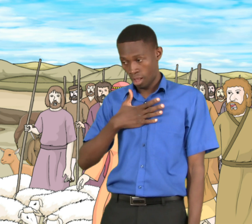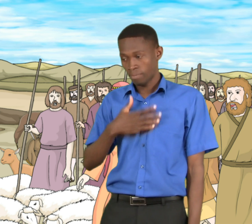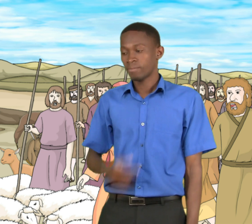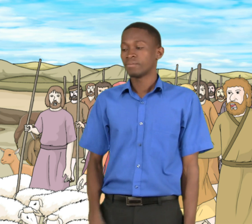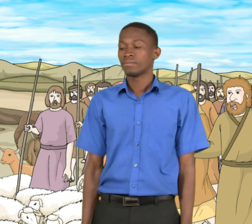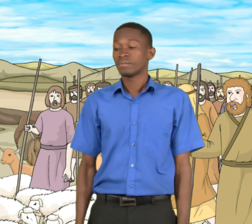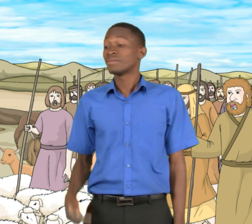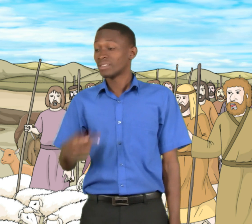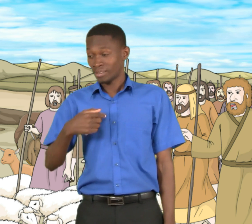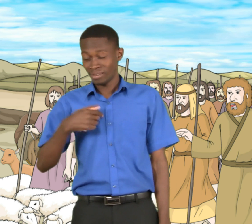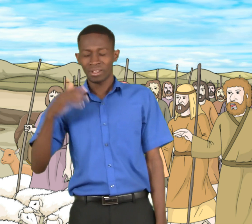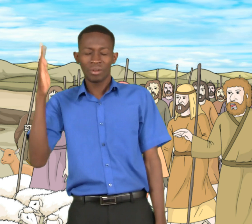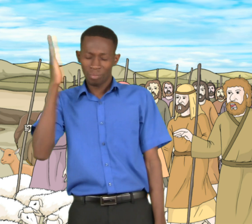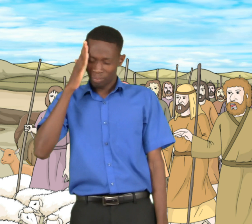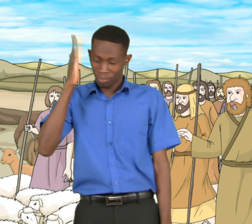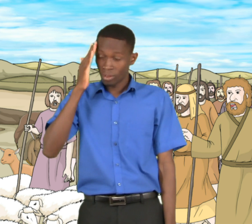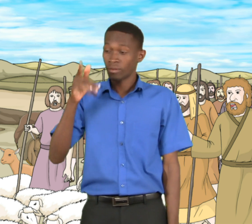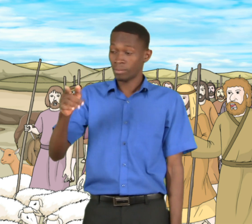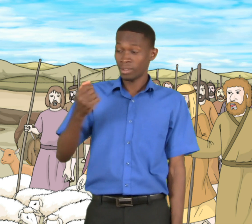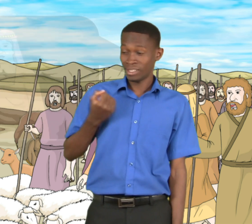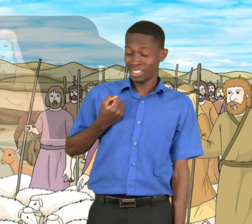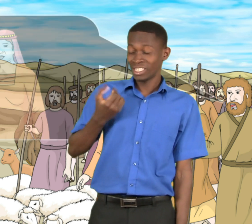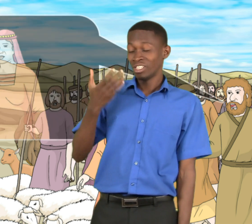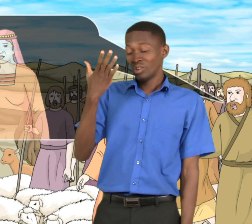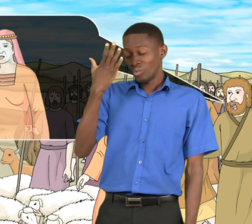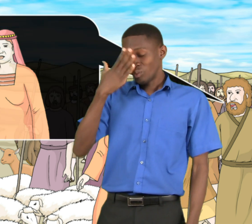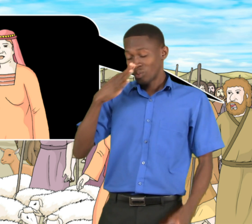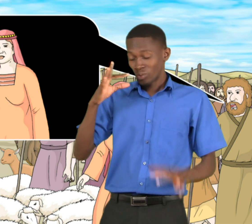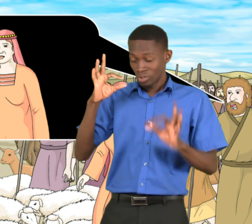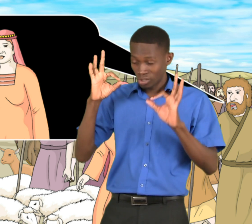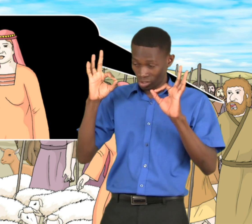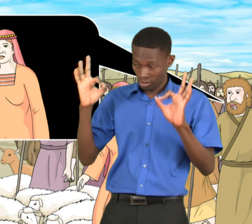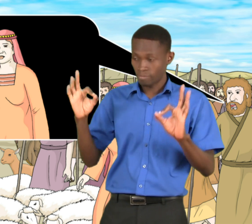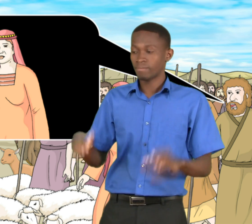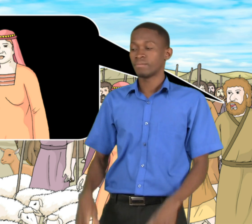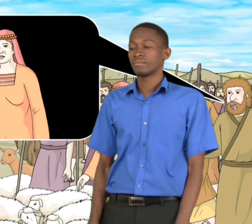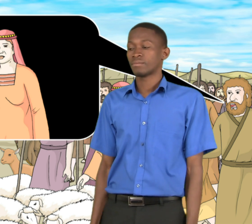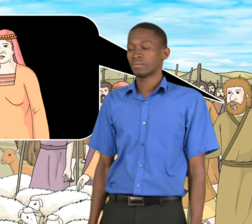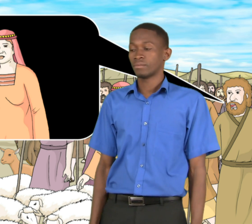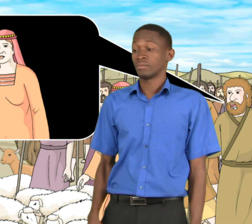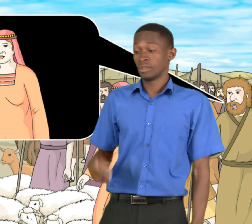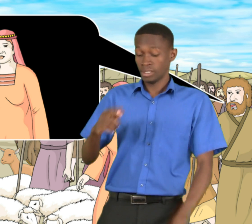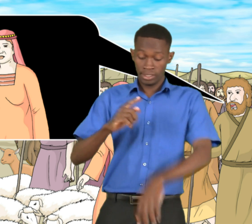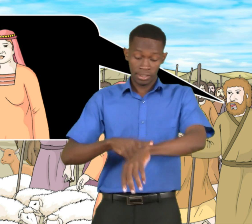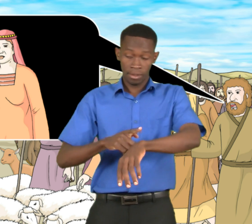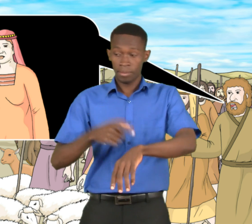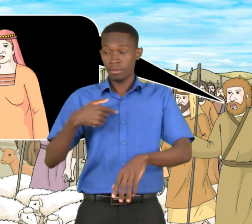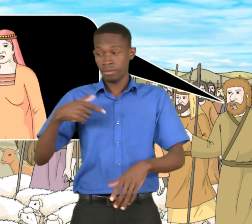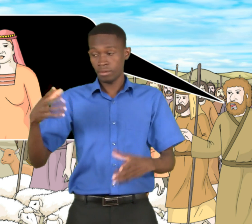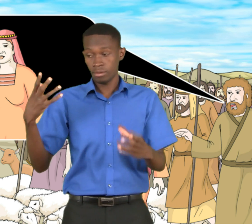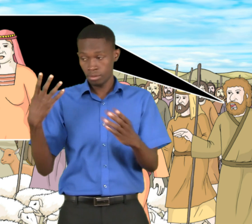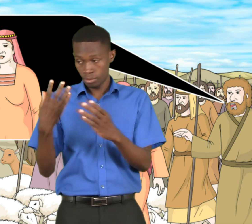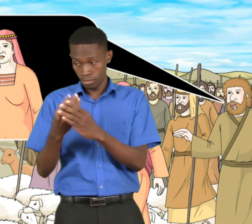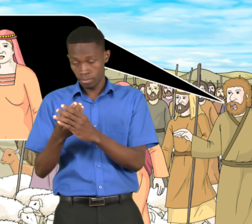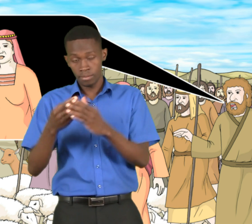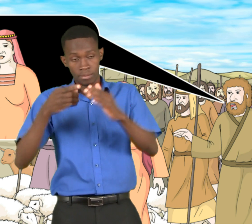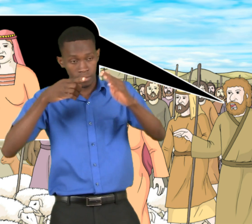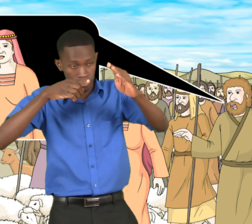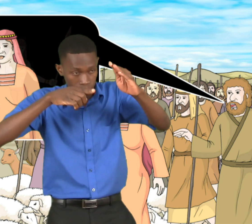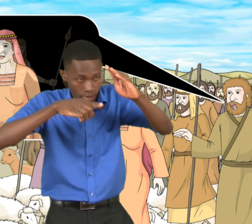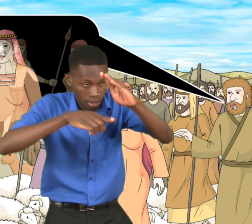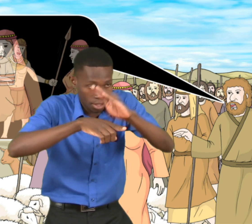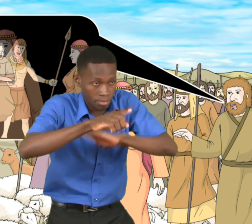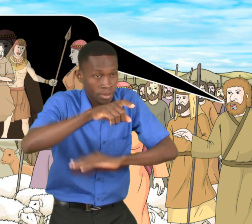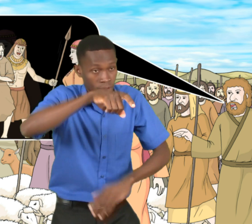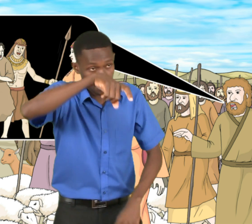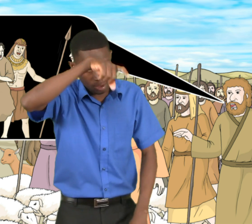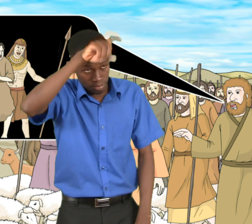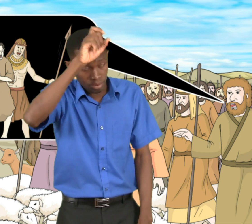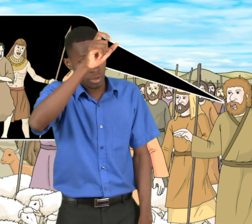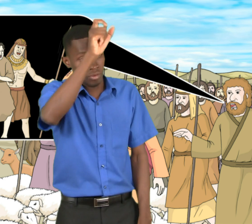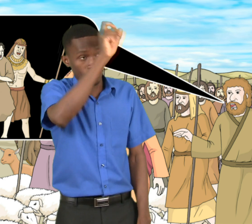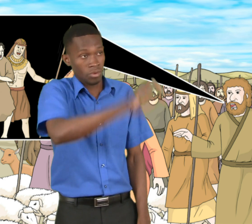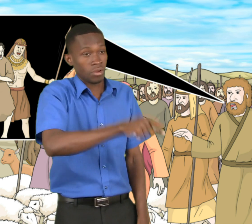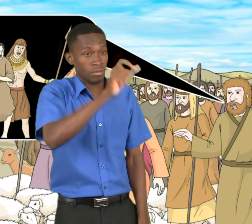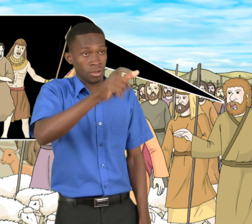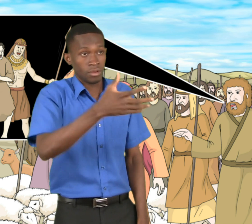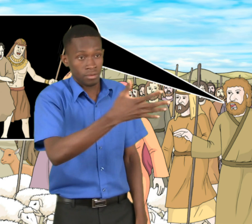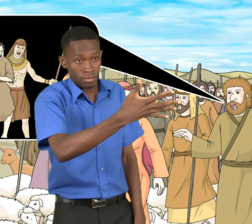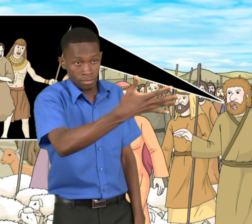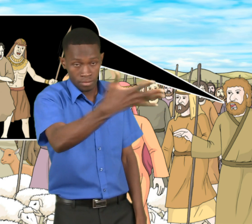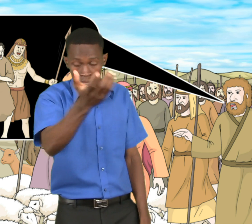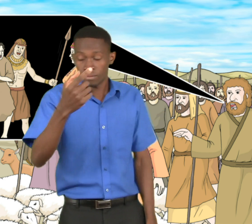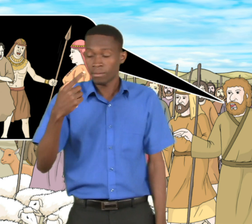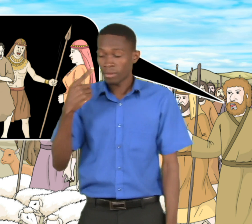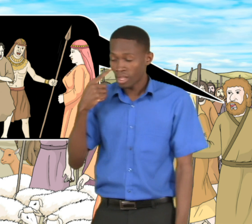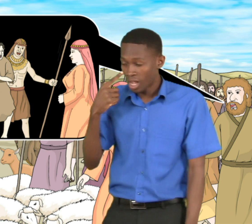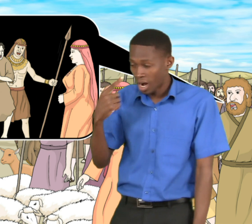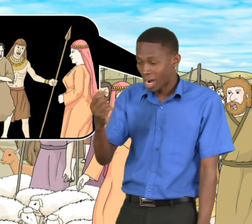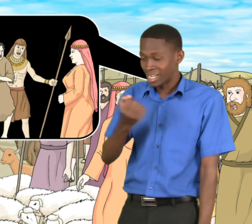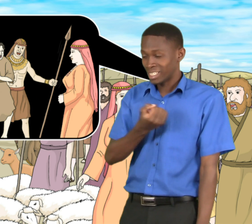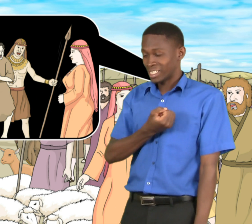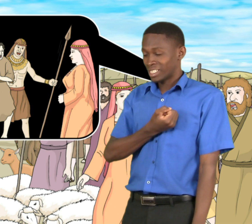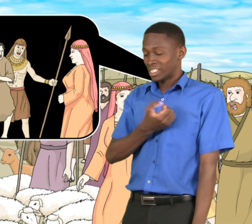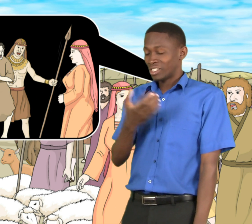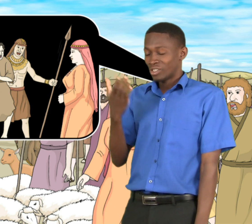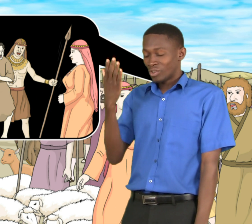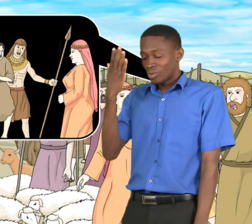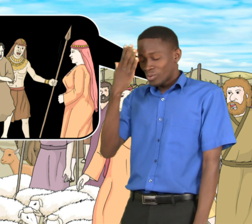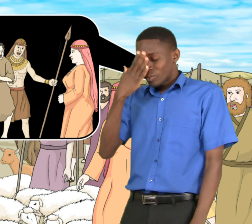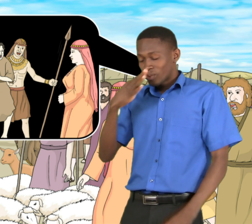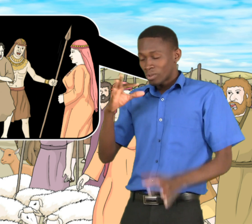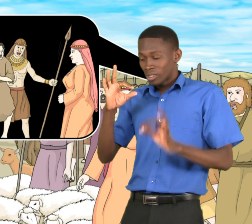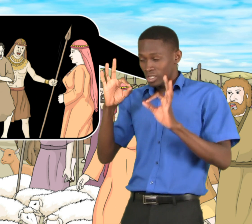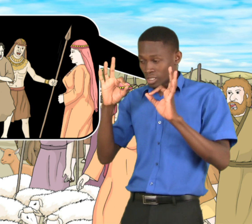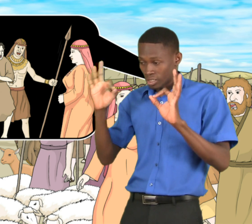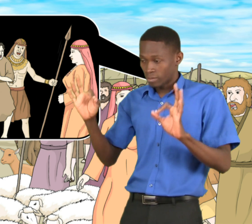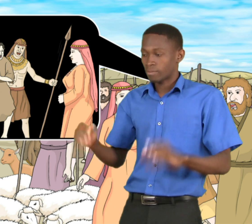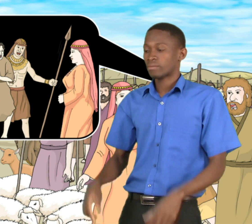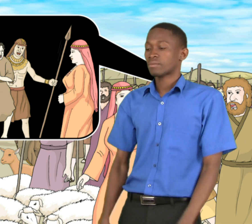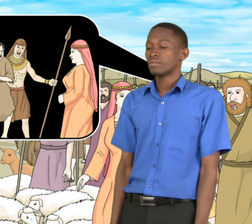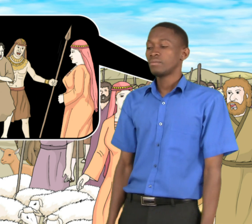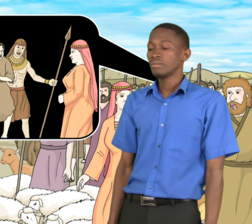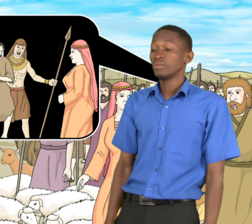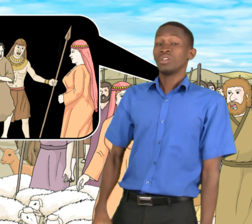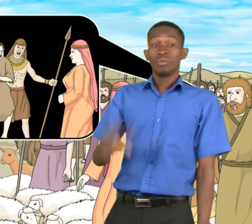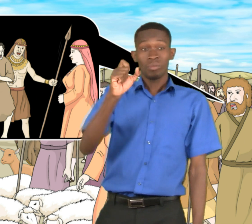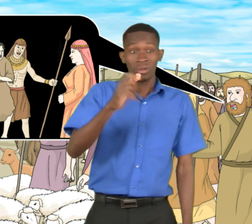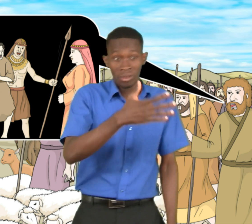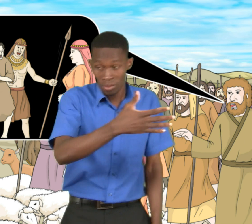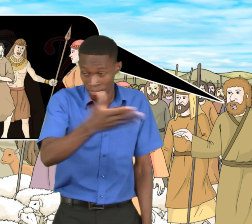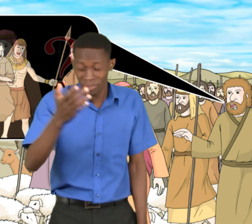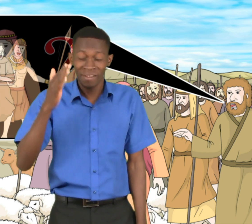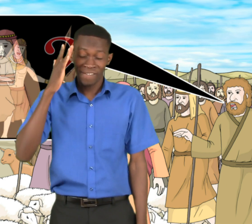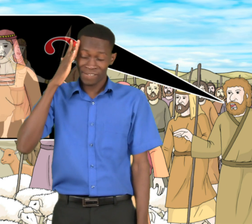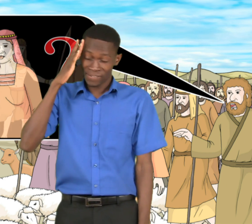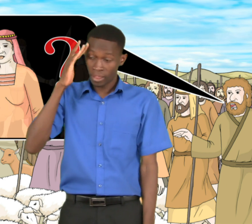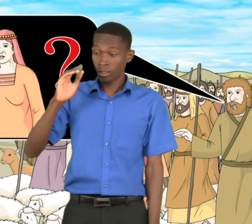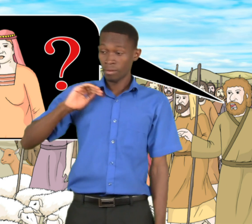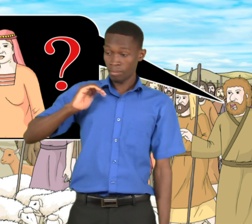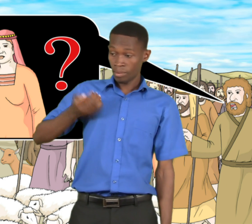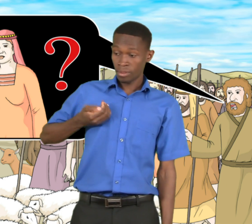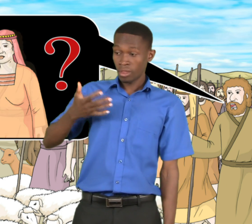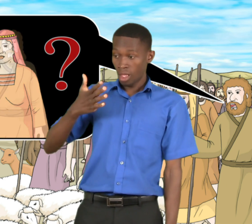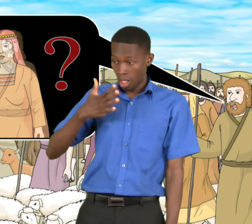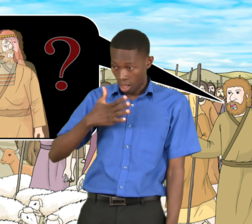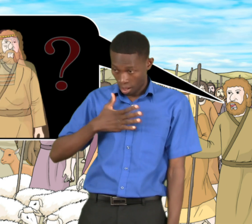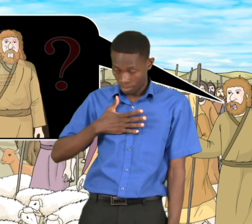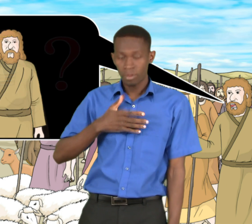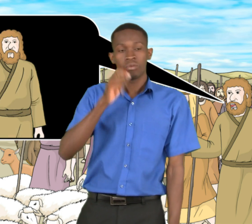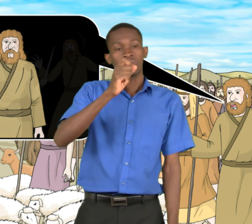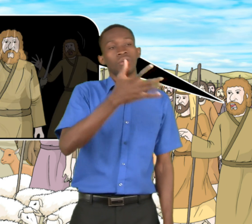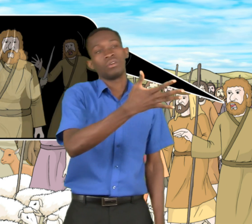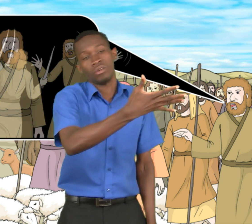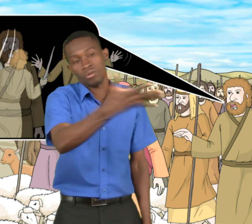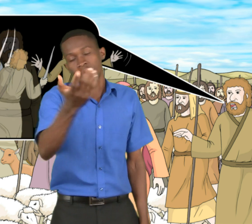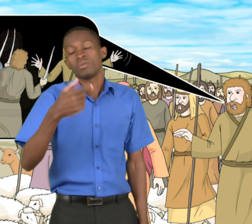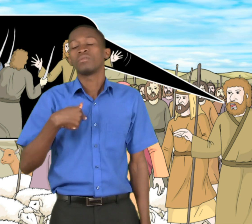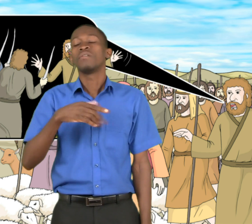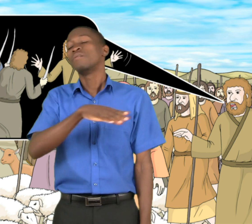As he was about to enter Egypt, he said to his wife Sarai, “Look, I know that you are a beautiful woman, and when the Egyptians see you, they will say, ‘This is his wife.’